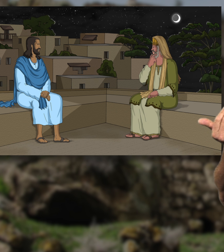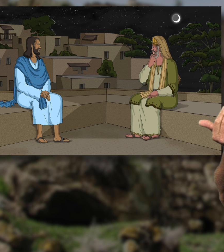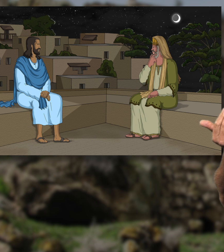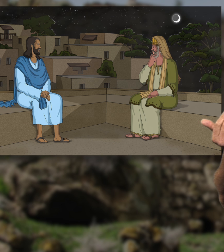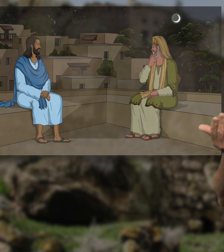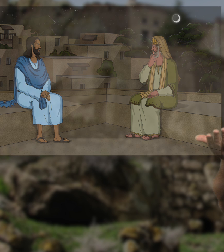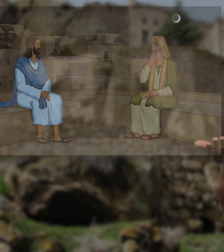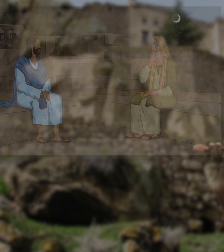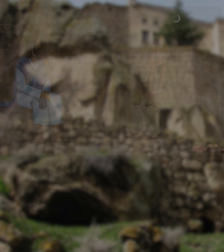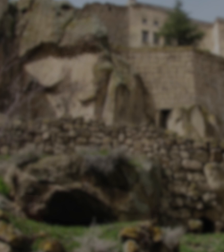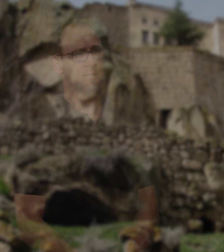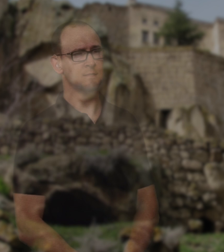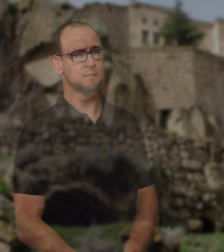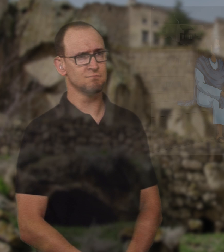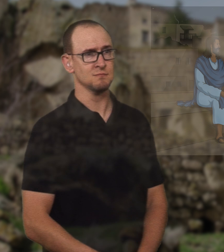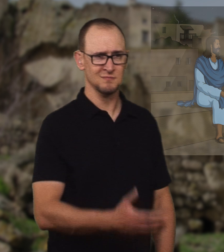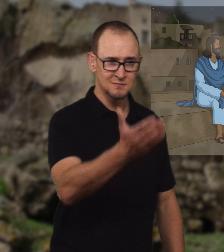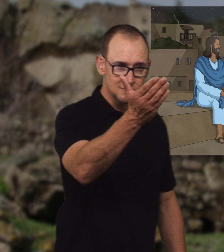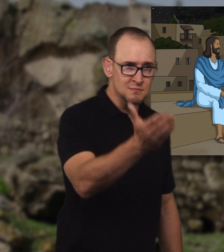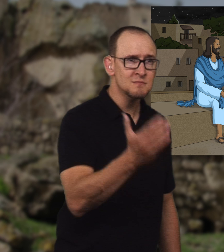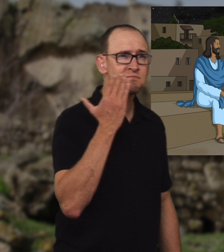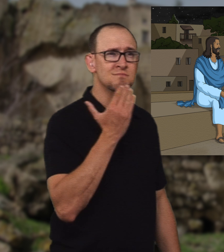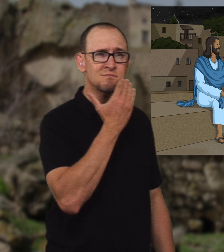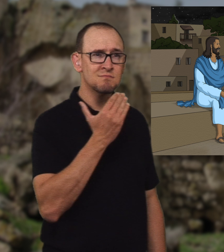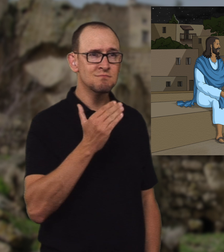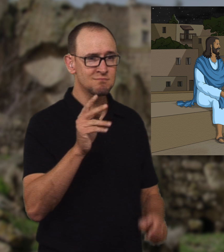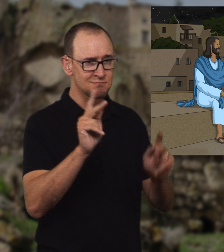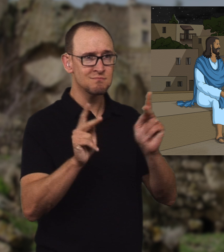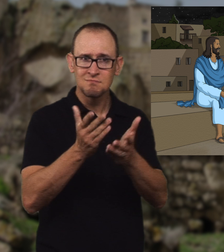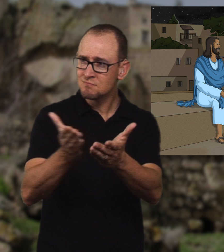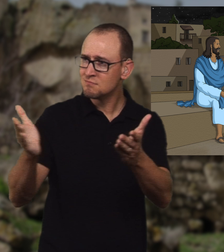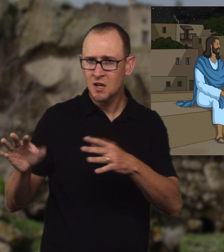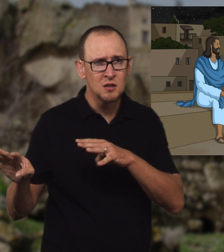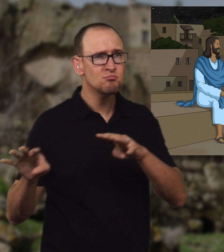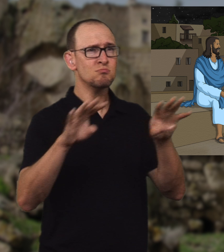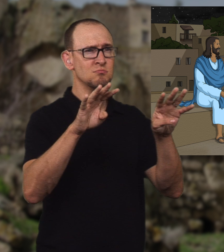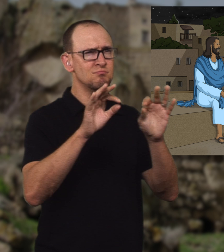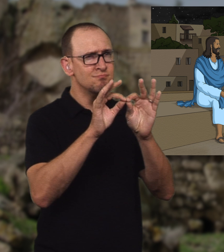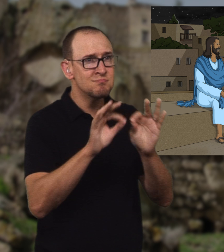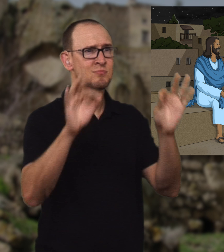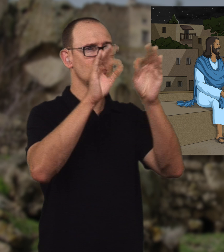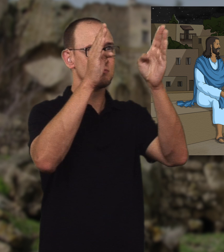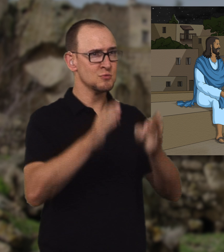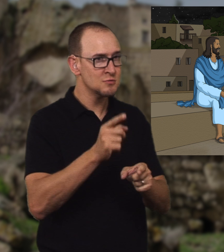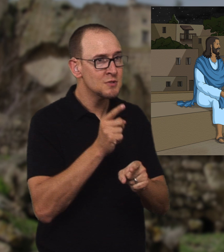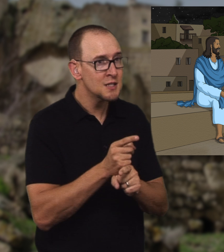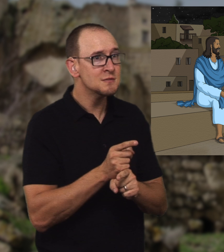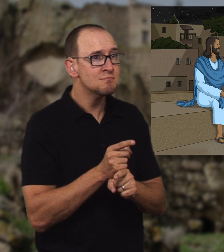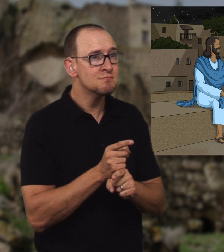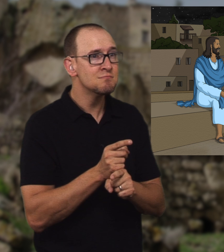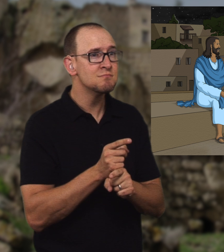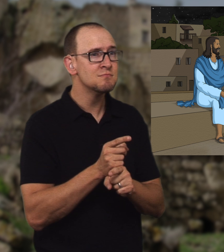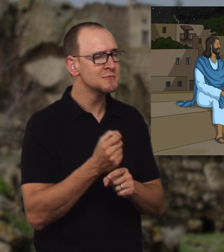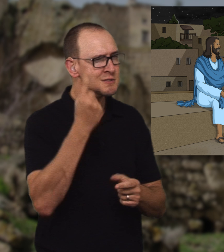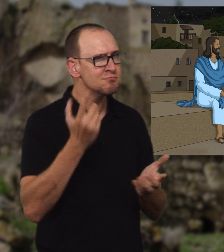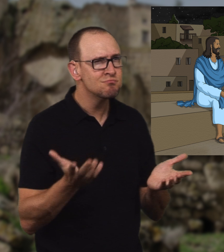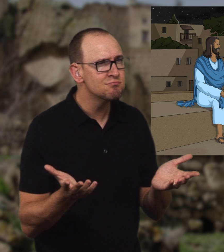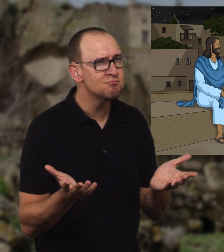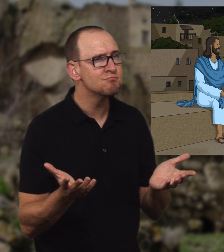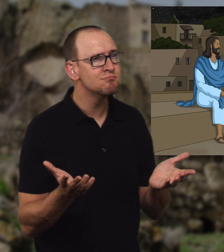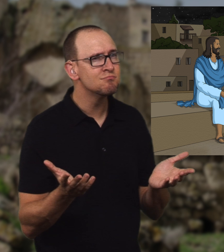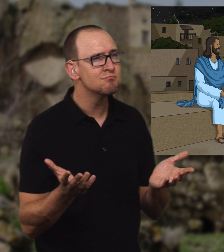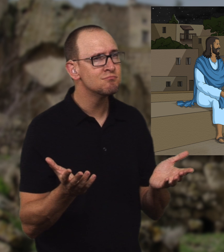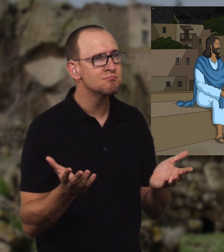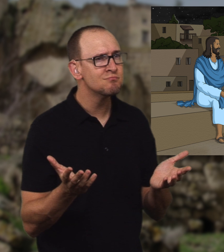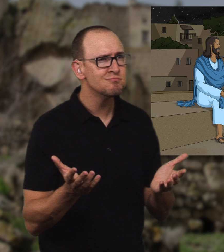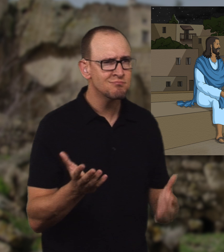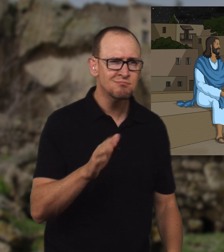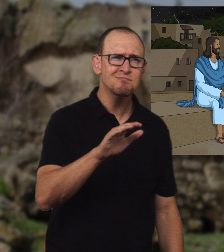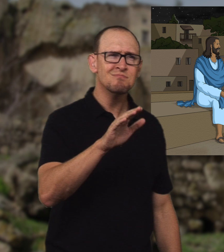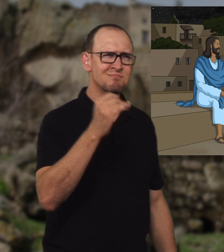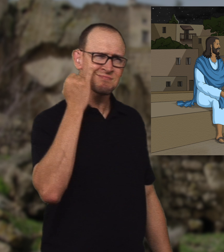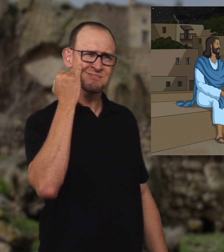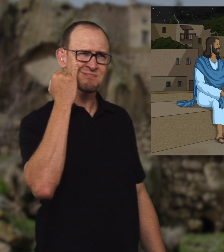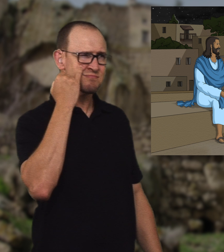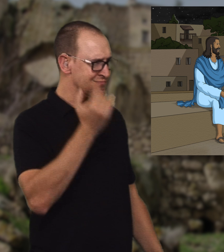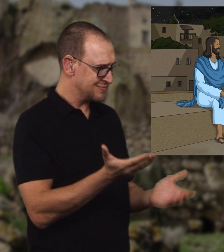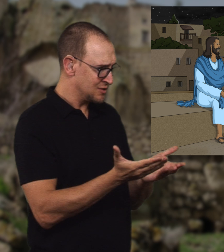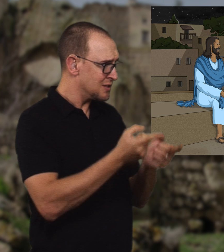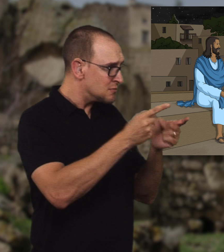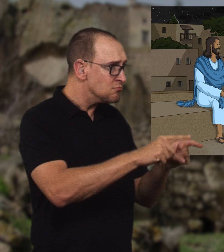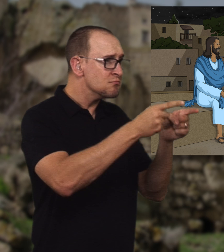“You are Israel’s teacher,” said Jesus, “and you do not understand these things?